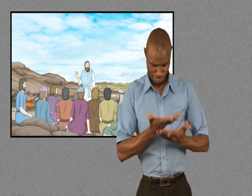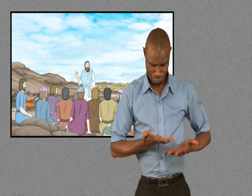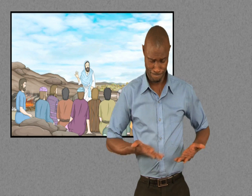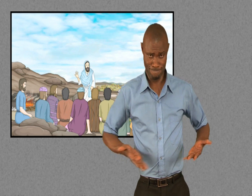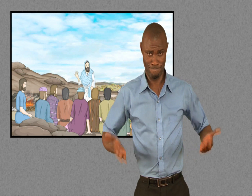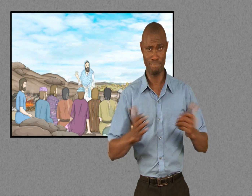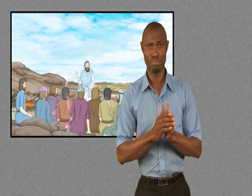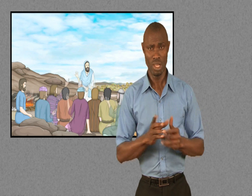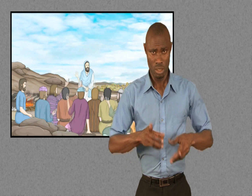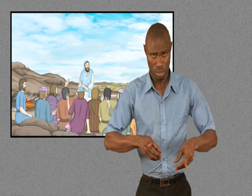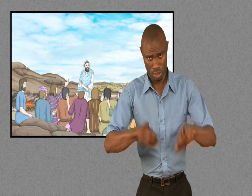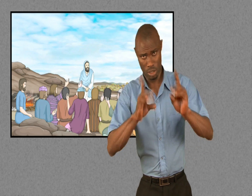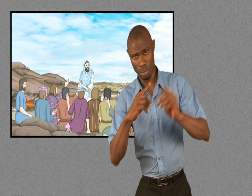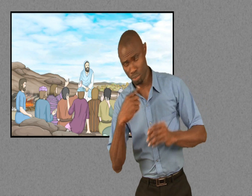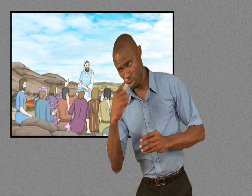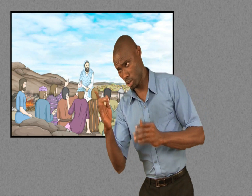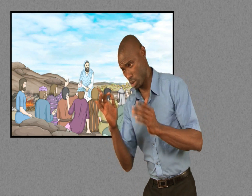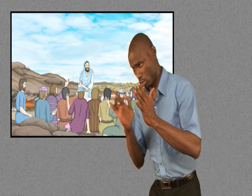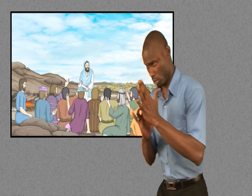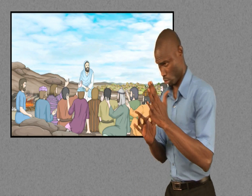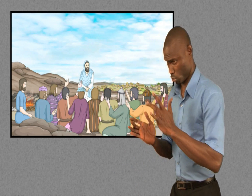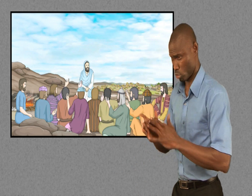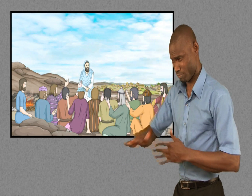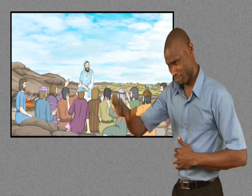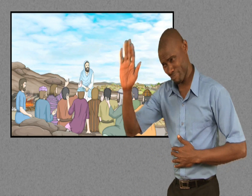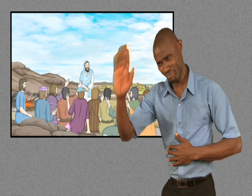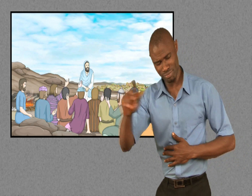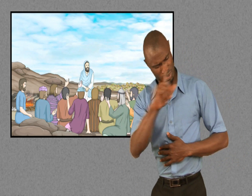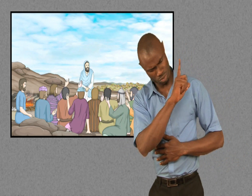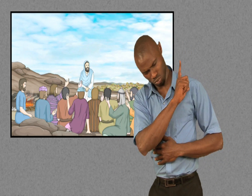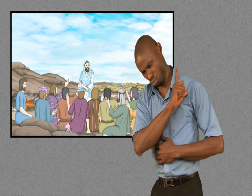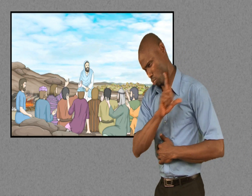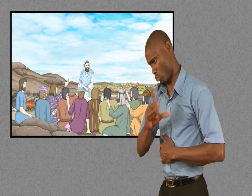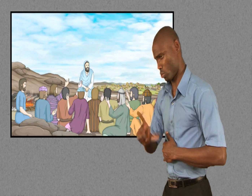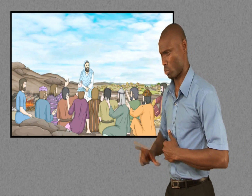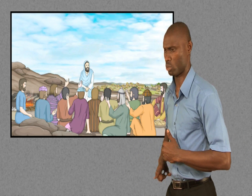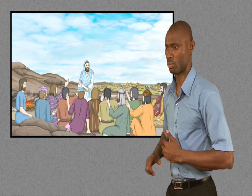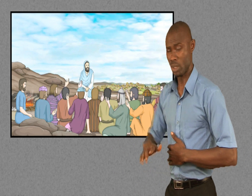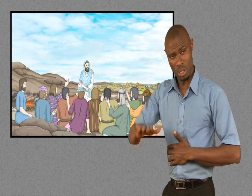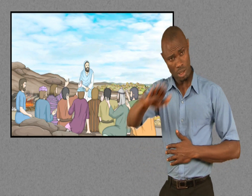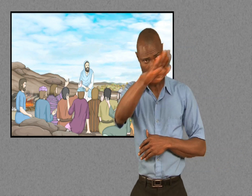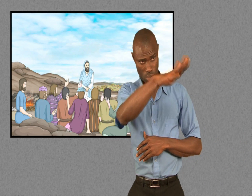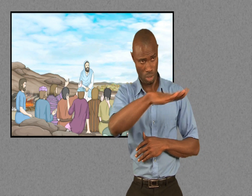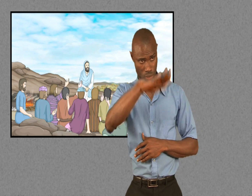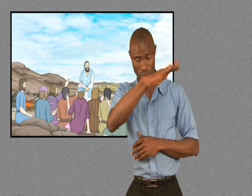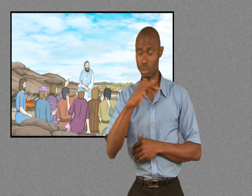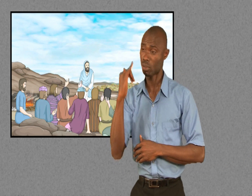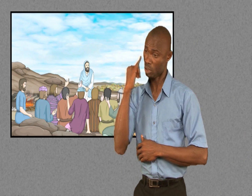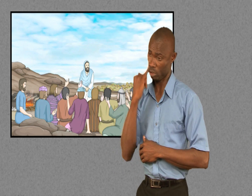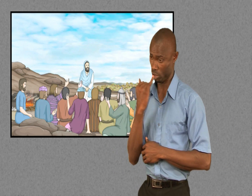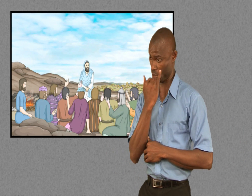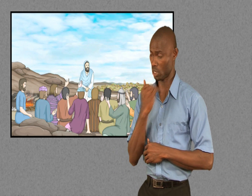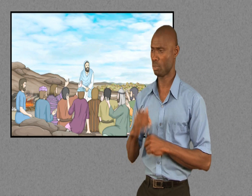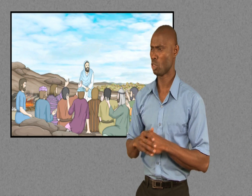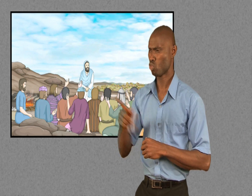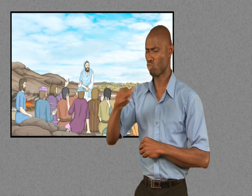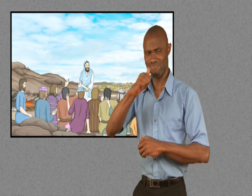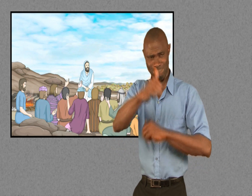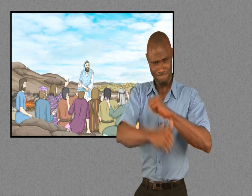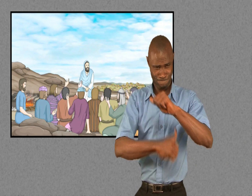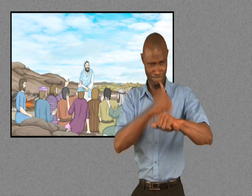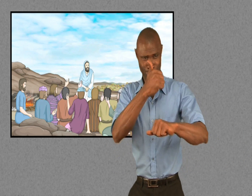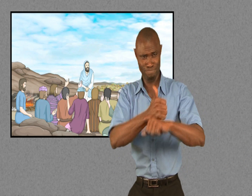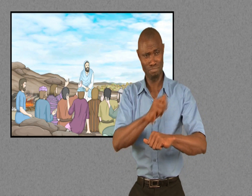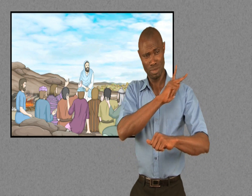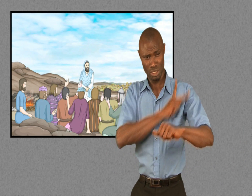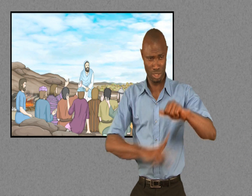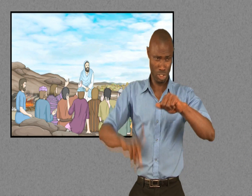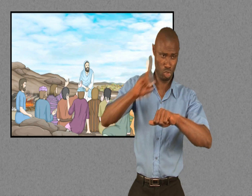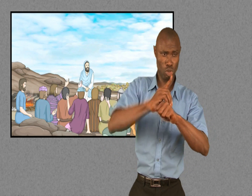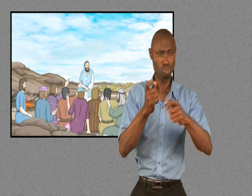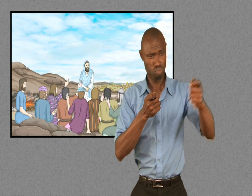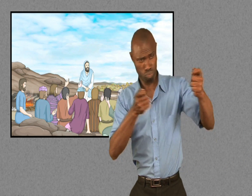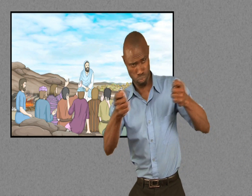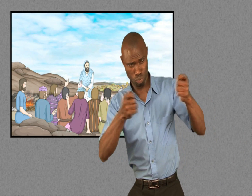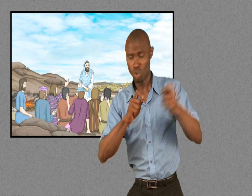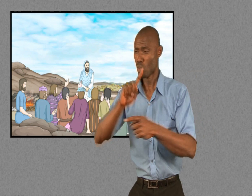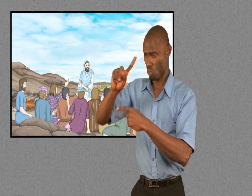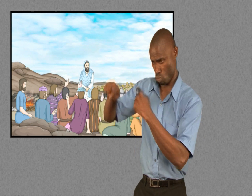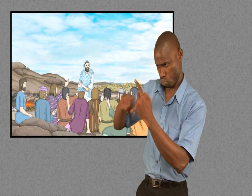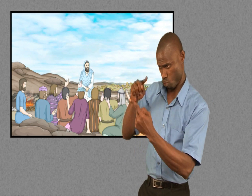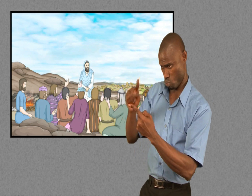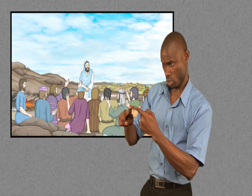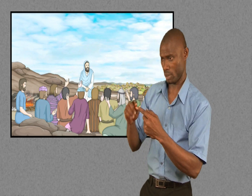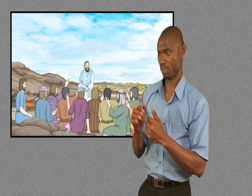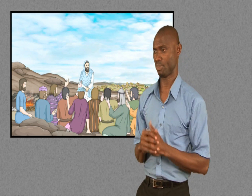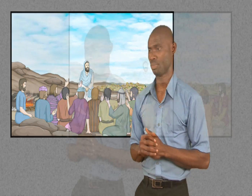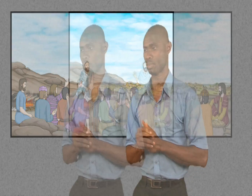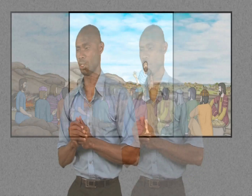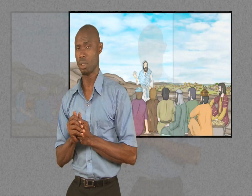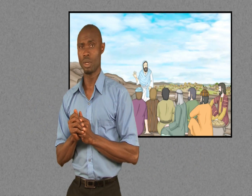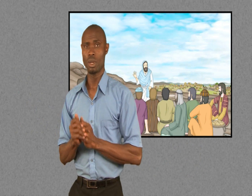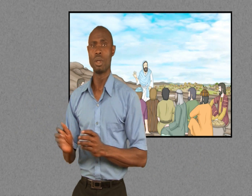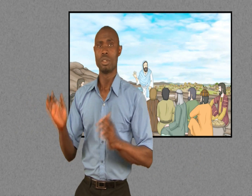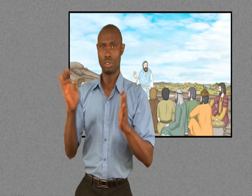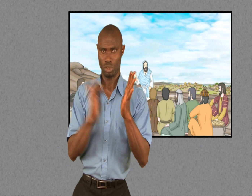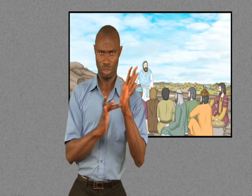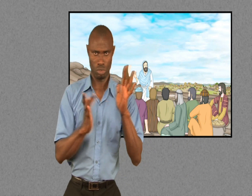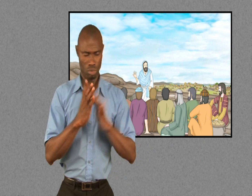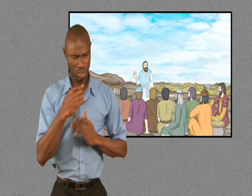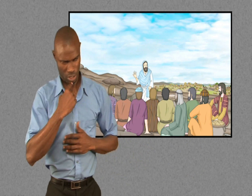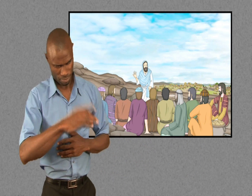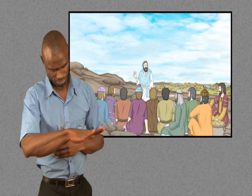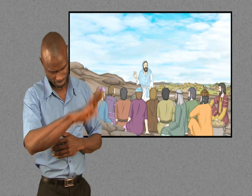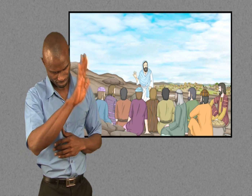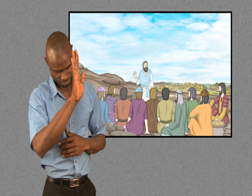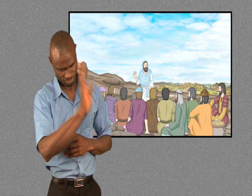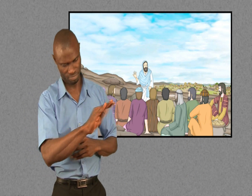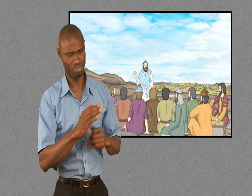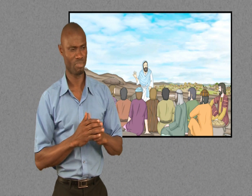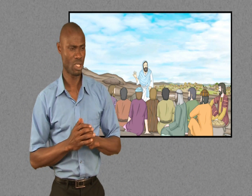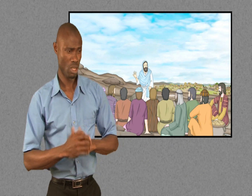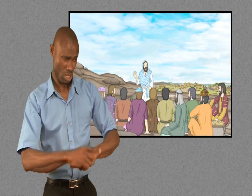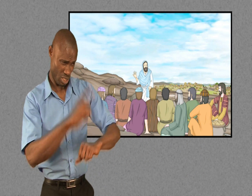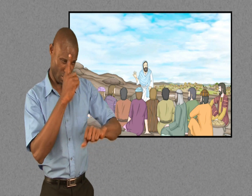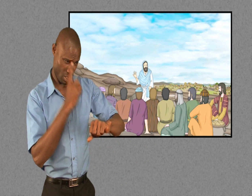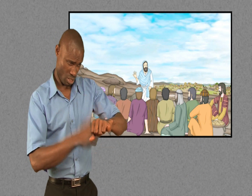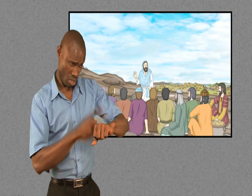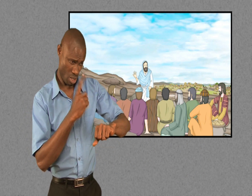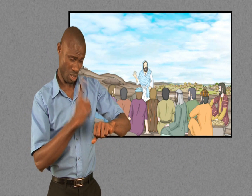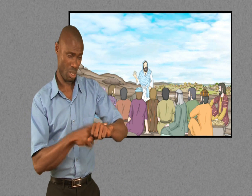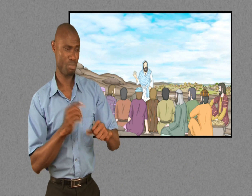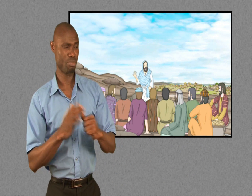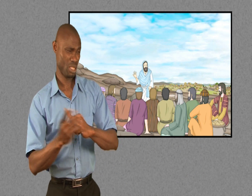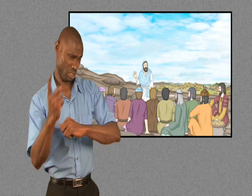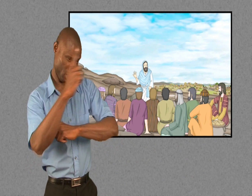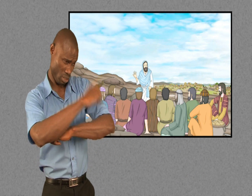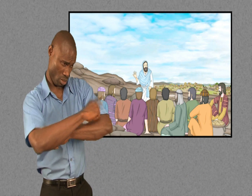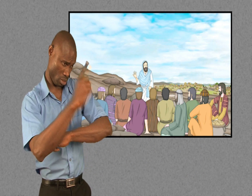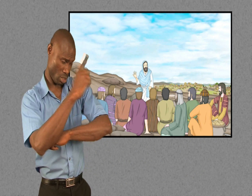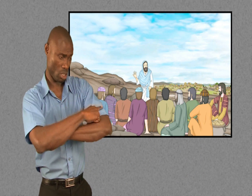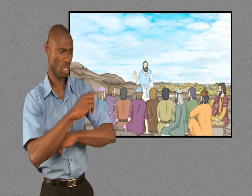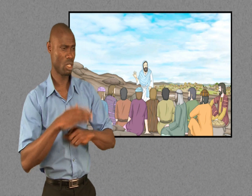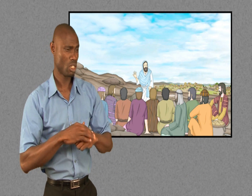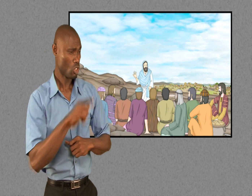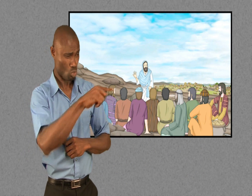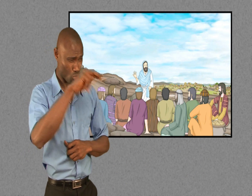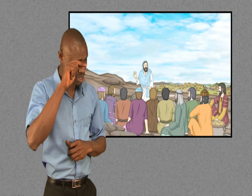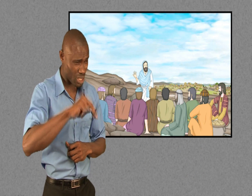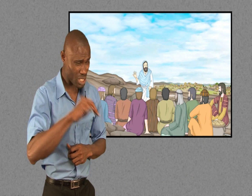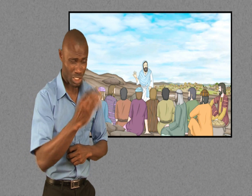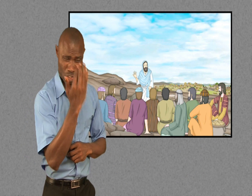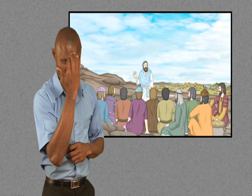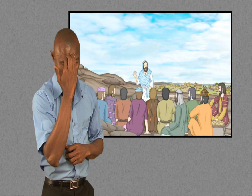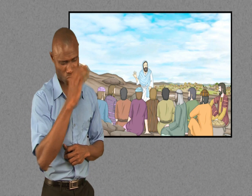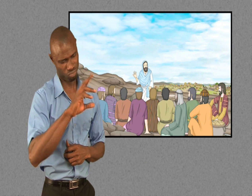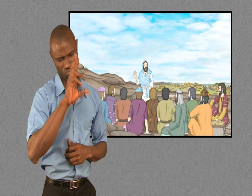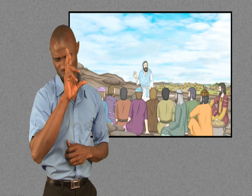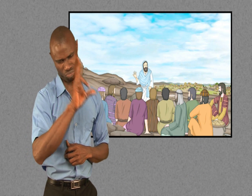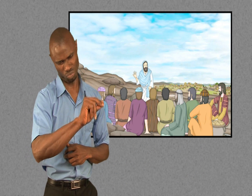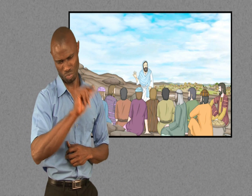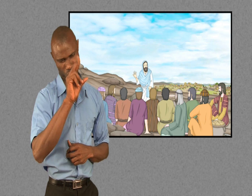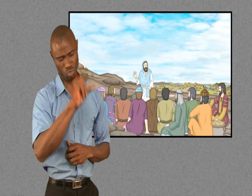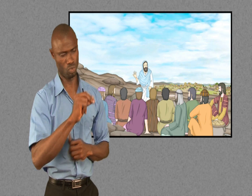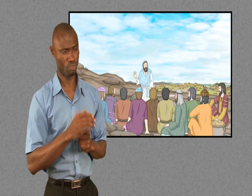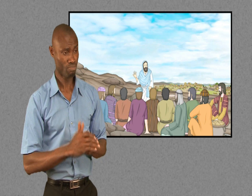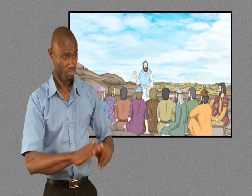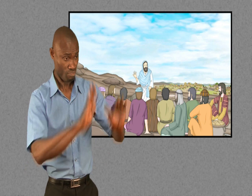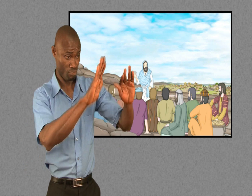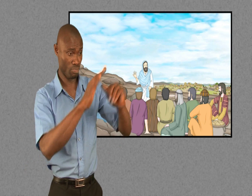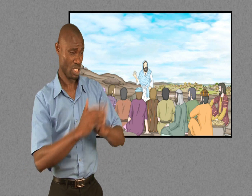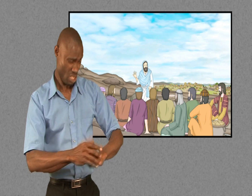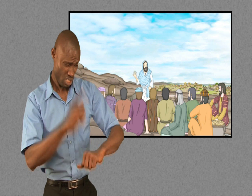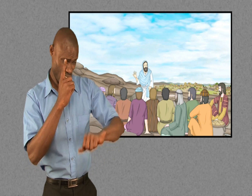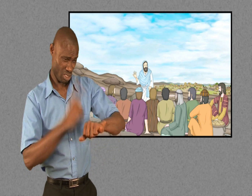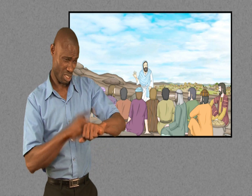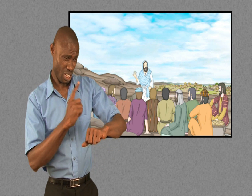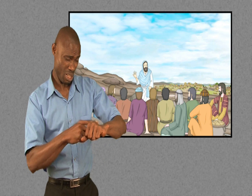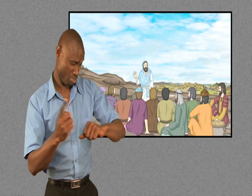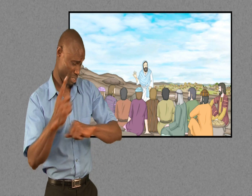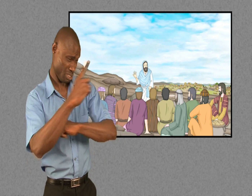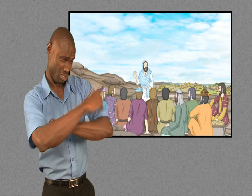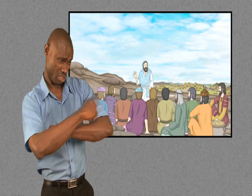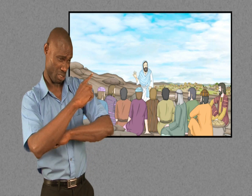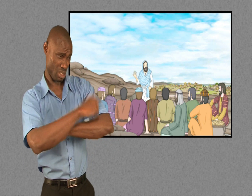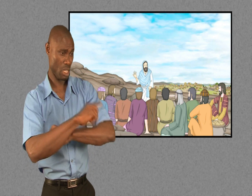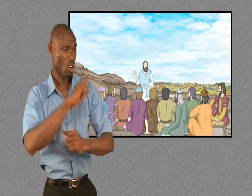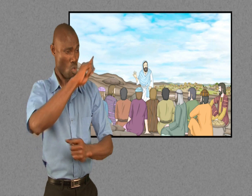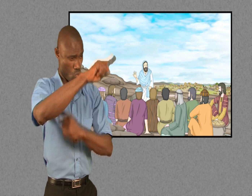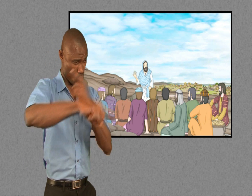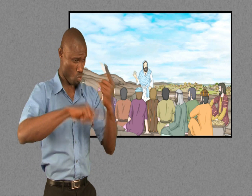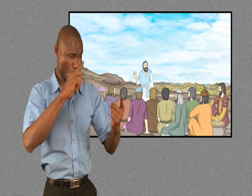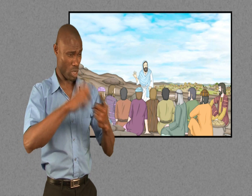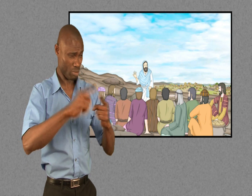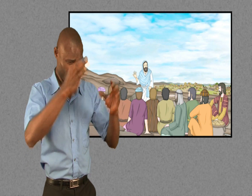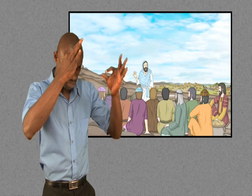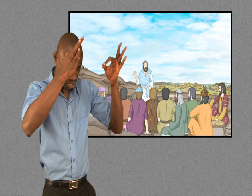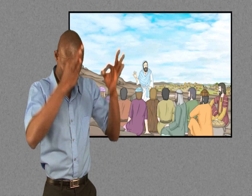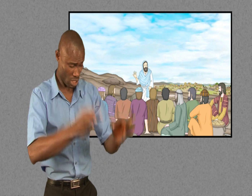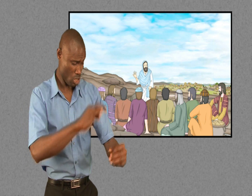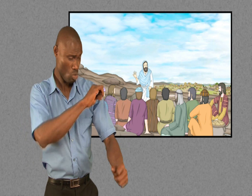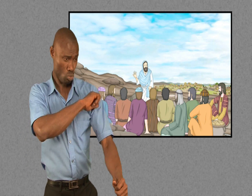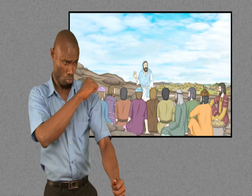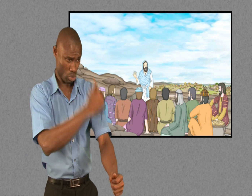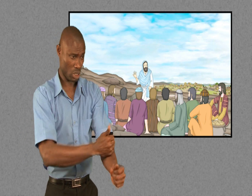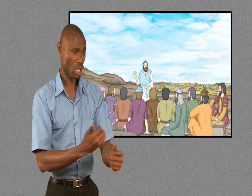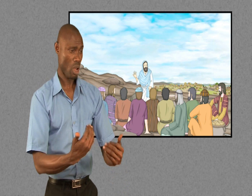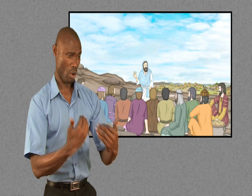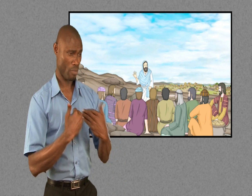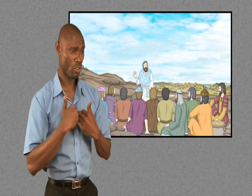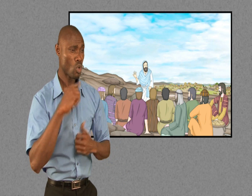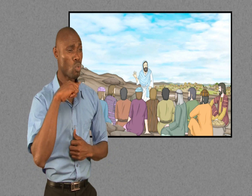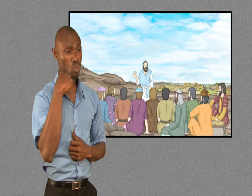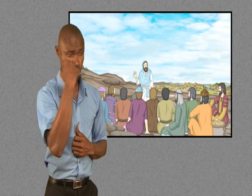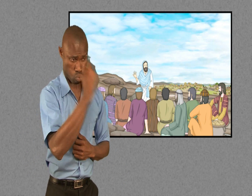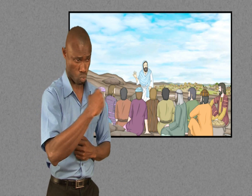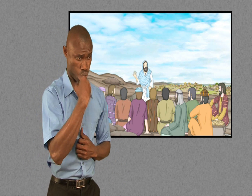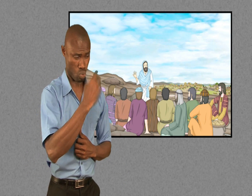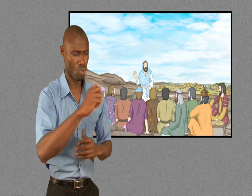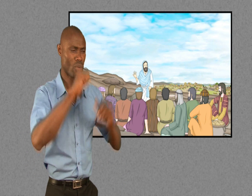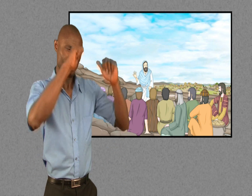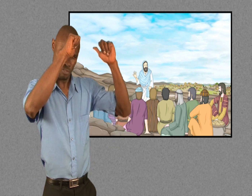So when they came together, they asked Him, “Lord, will You at this time restore the kingdom to Israel?”